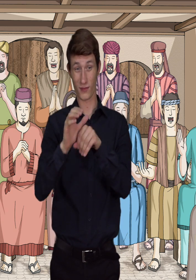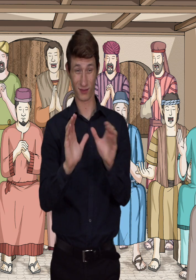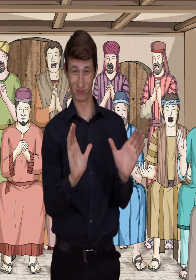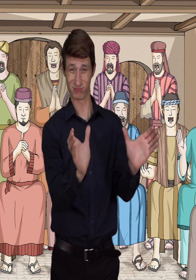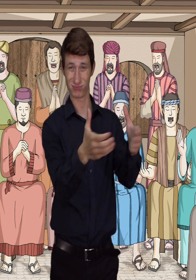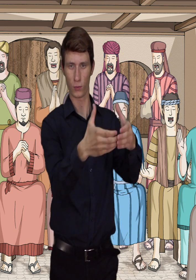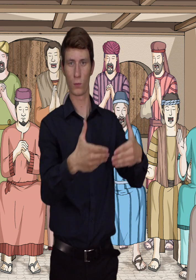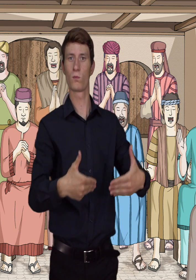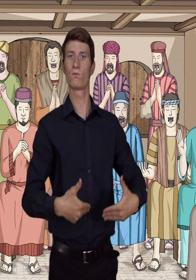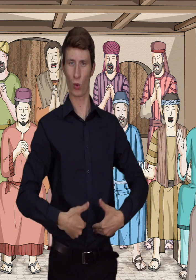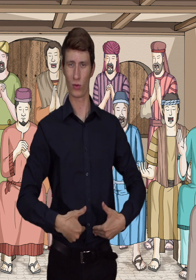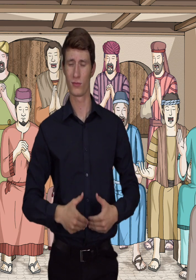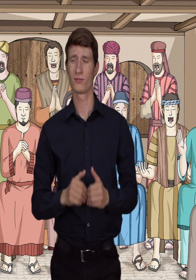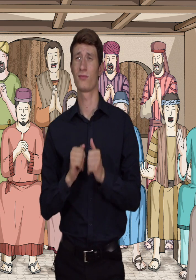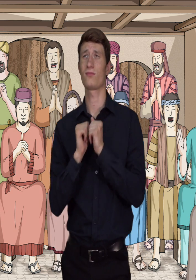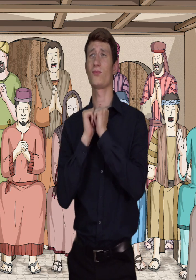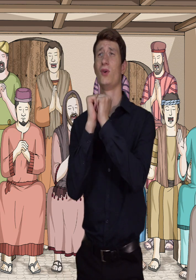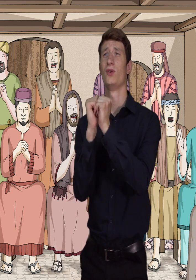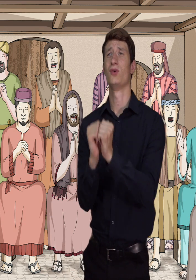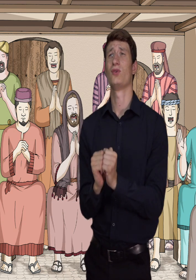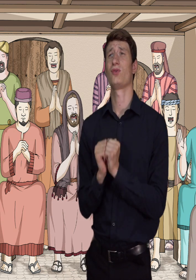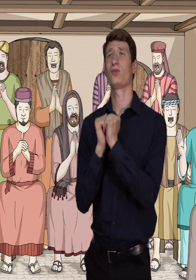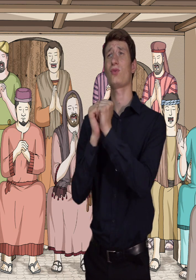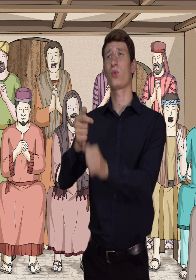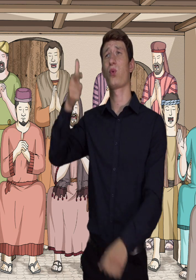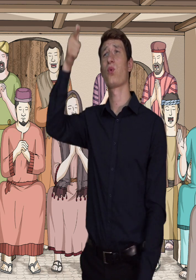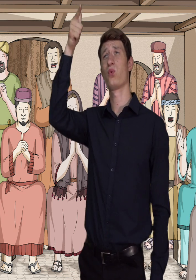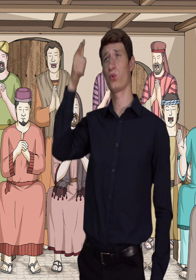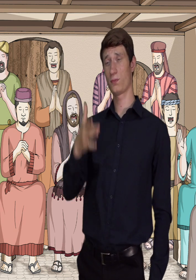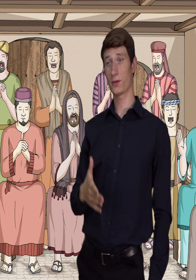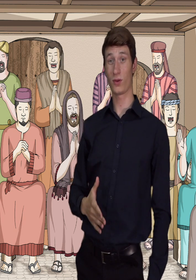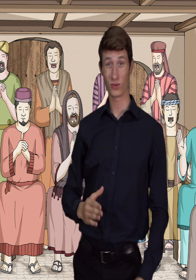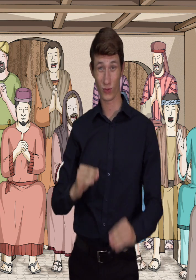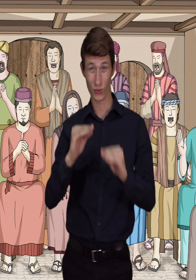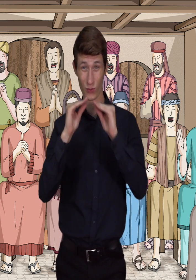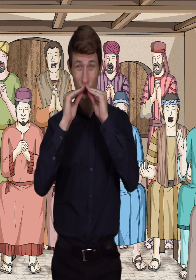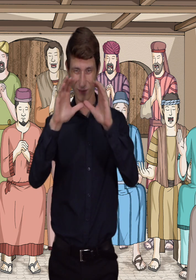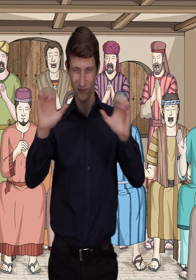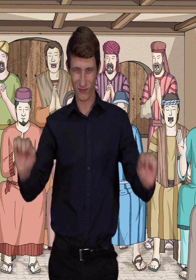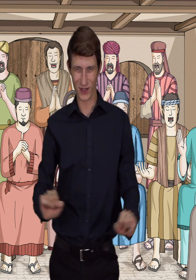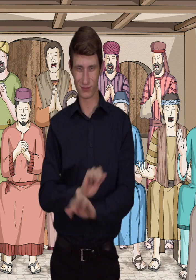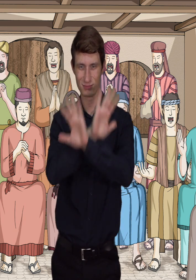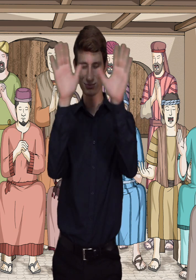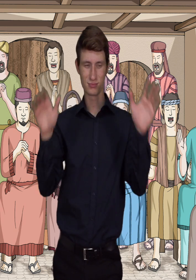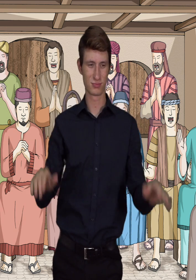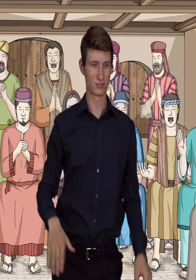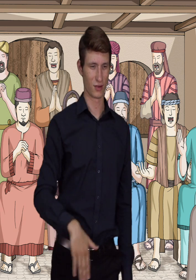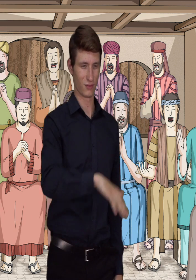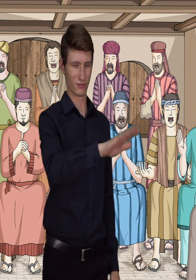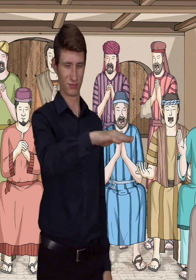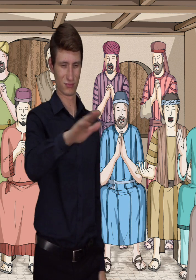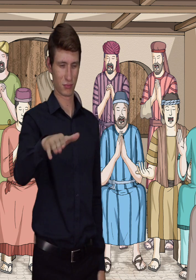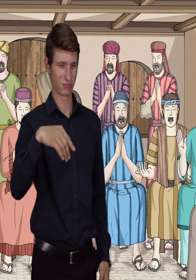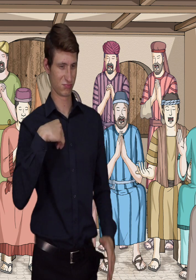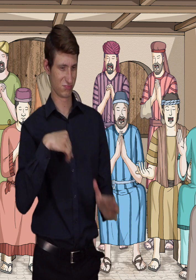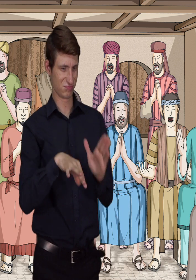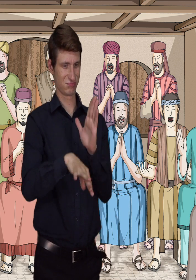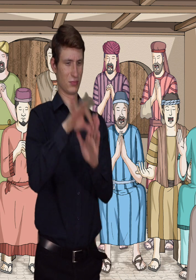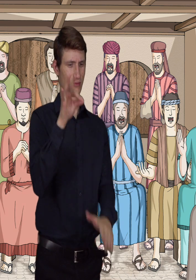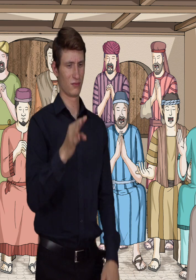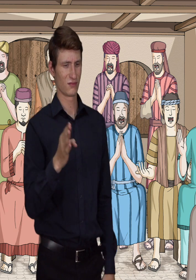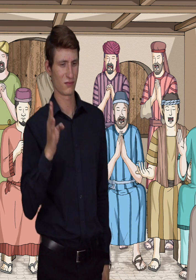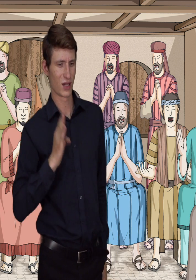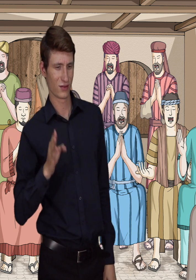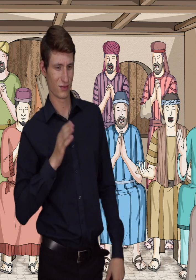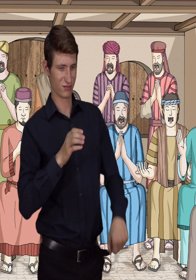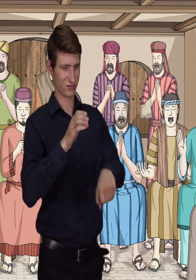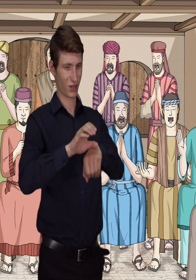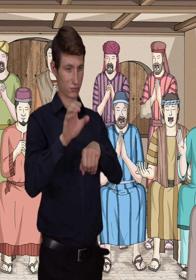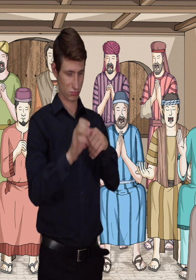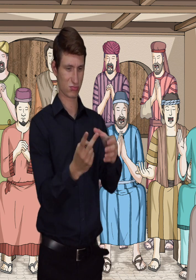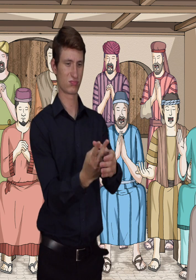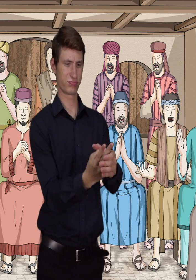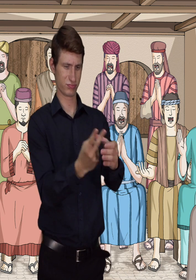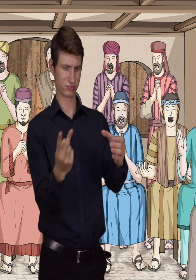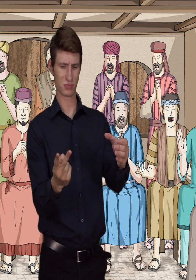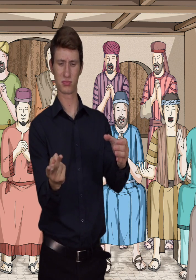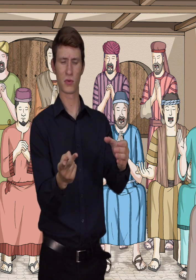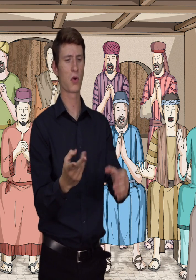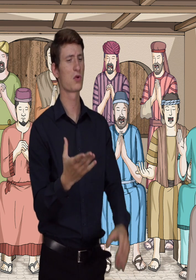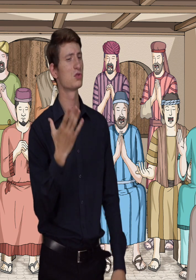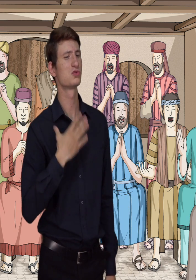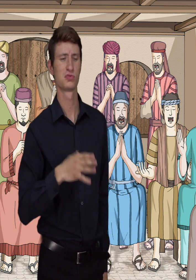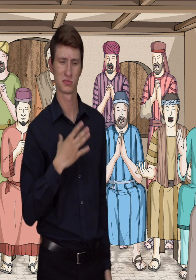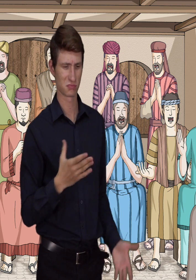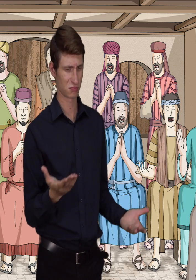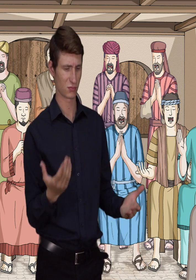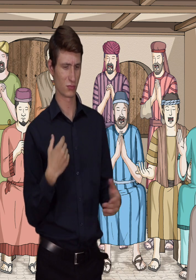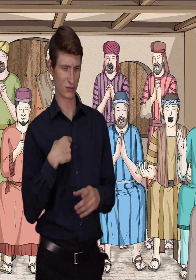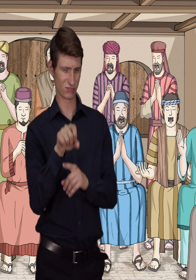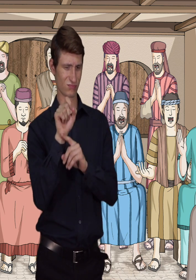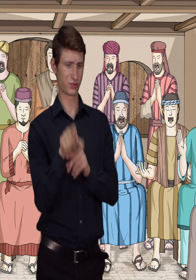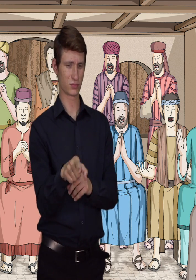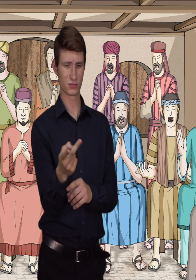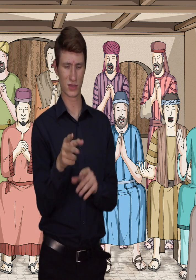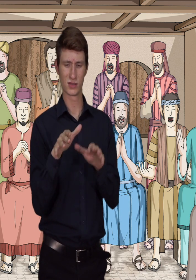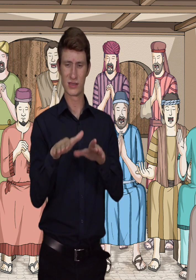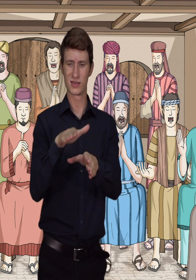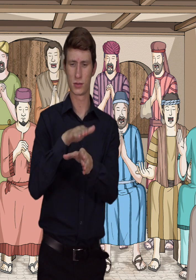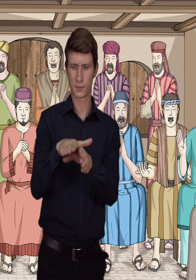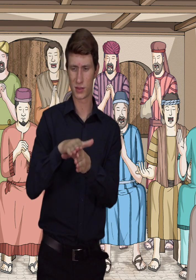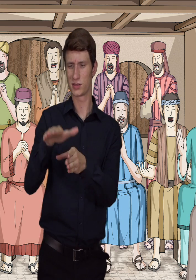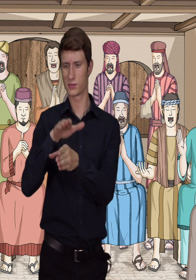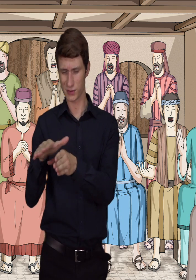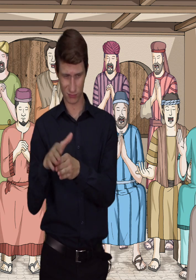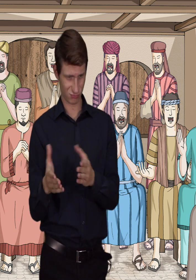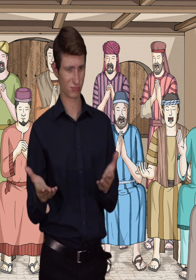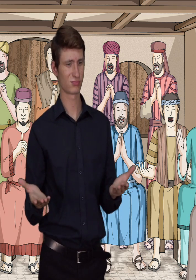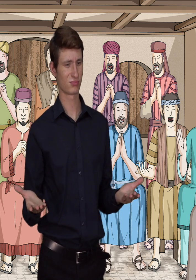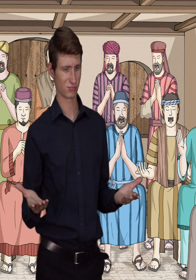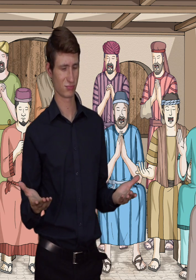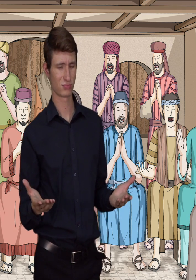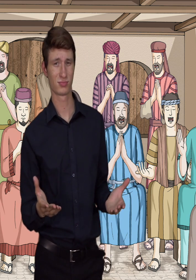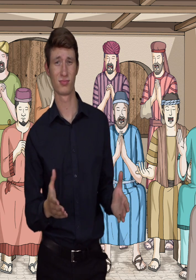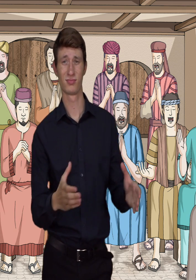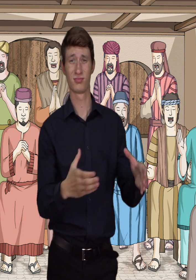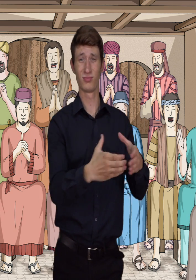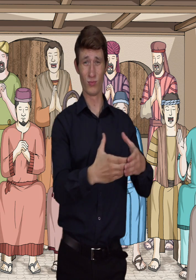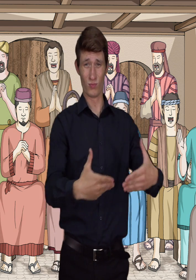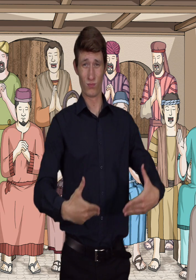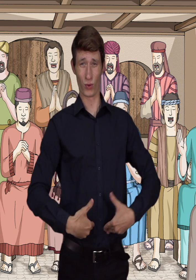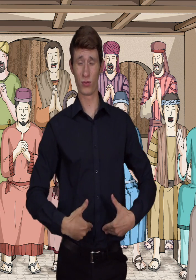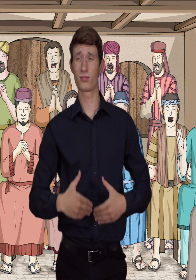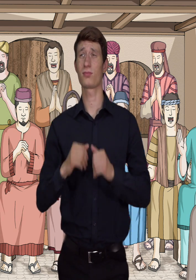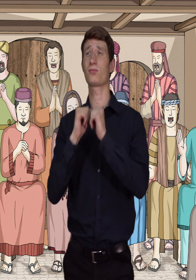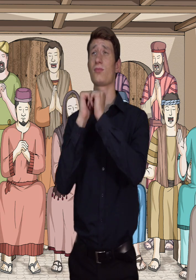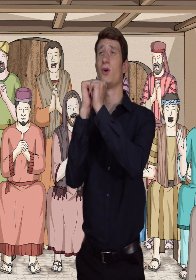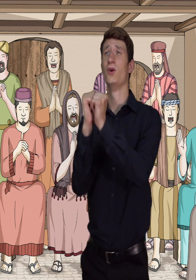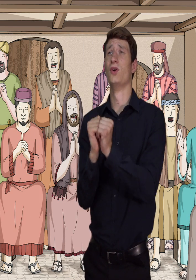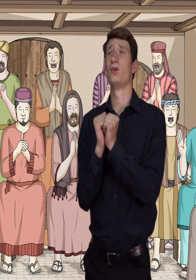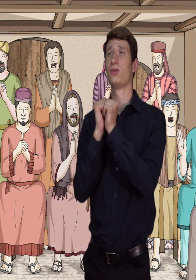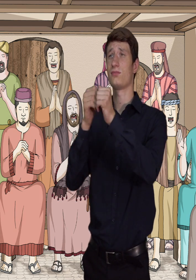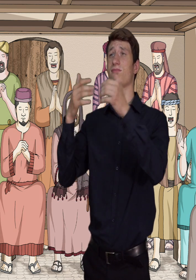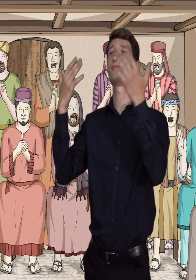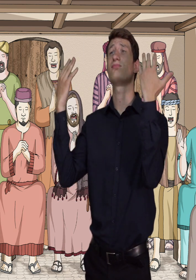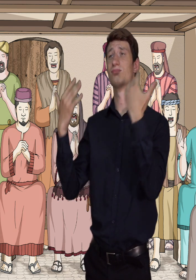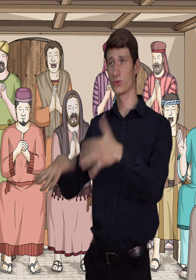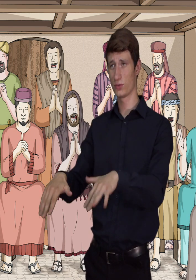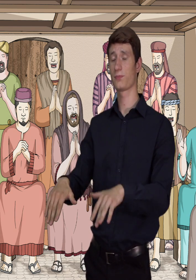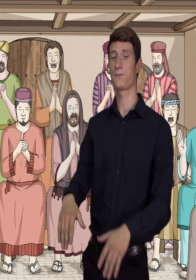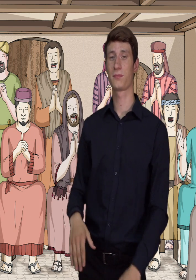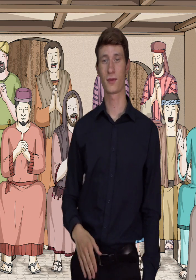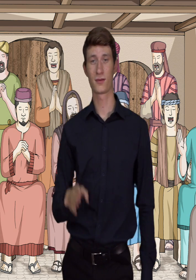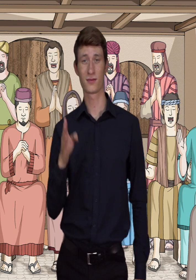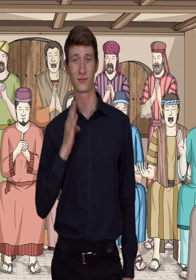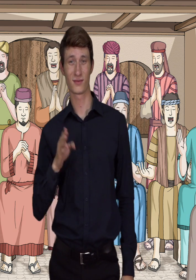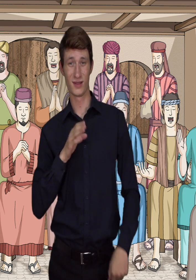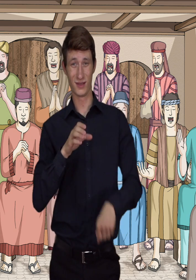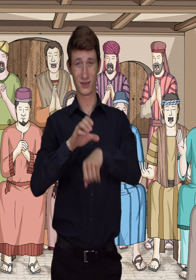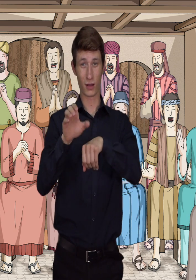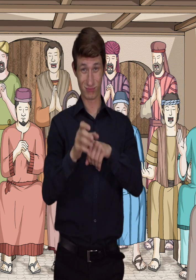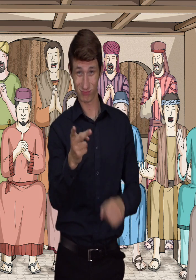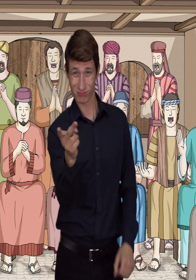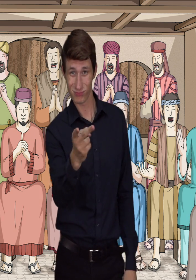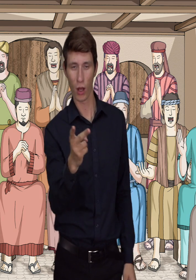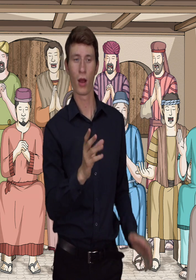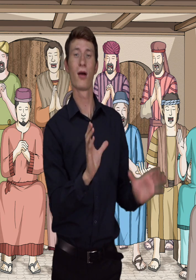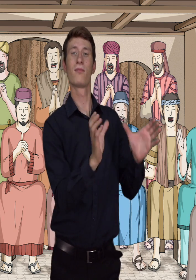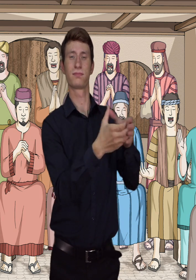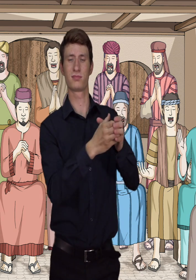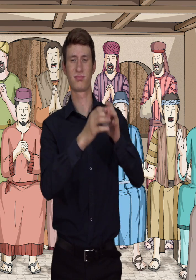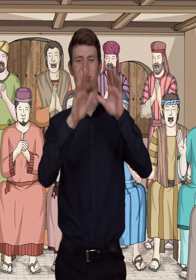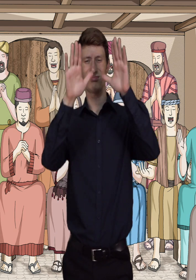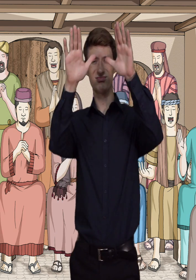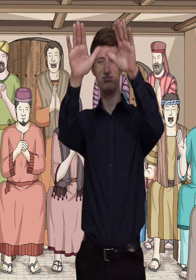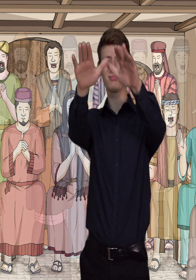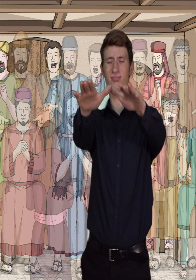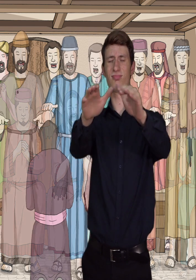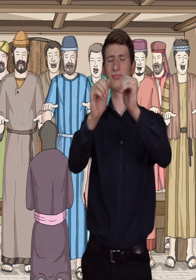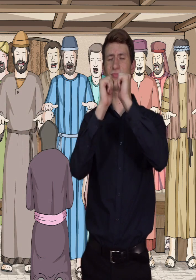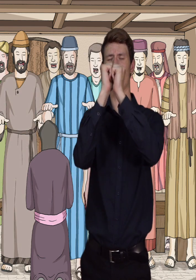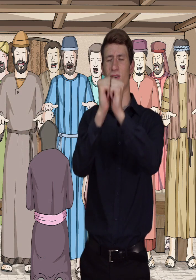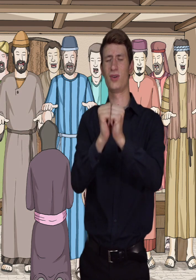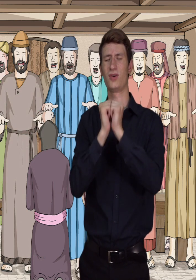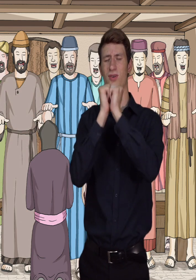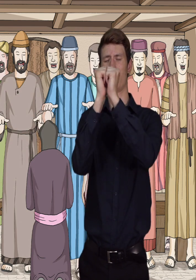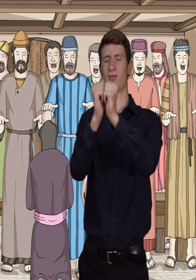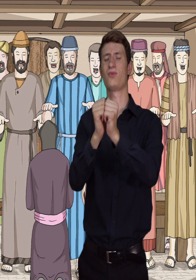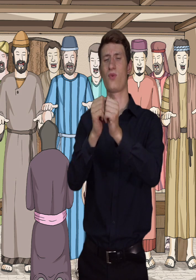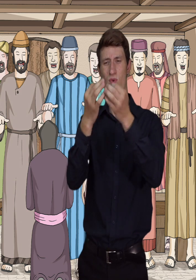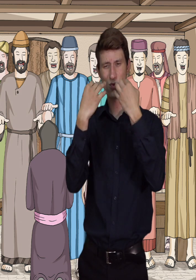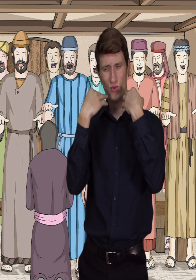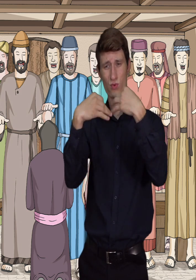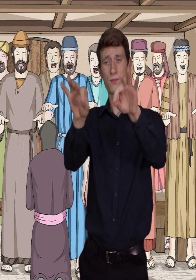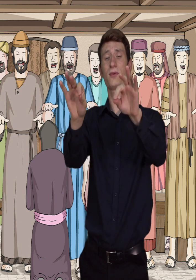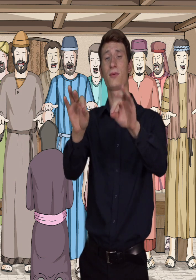While they were worshiping the Lord and fasting, the Holy Spirit said, “Set apart for Me Barnabas and Saul for the work to which I have called them.”